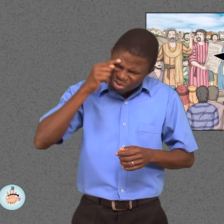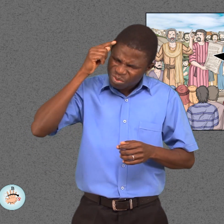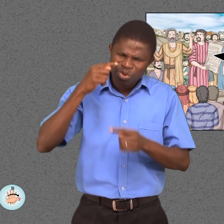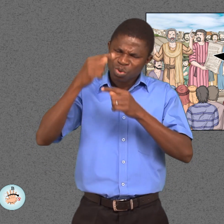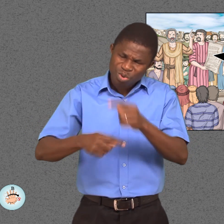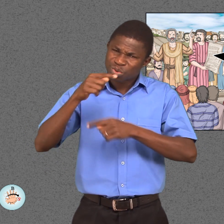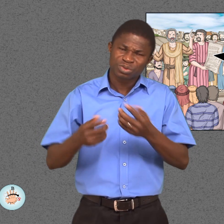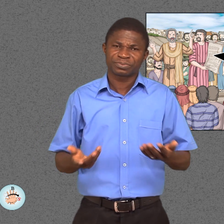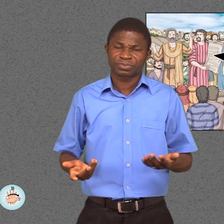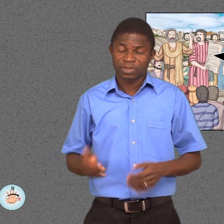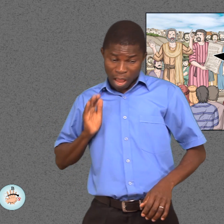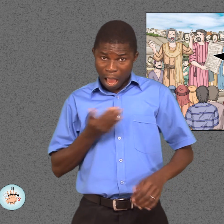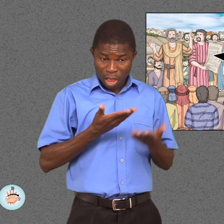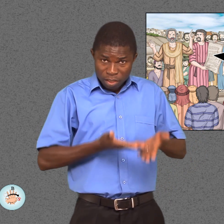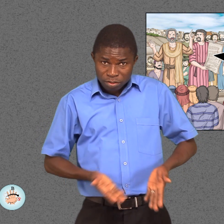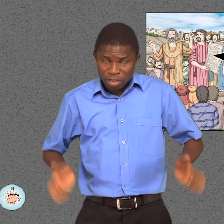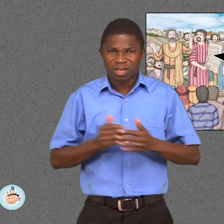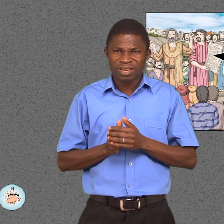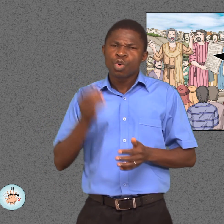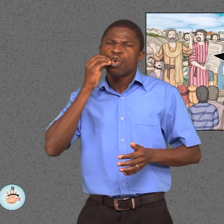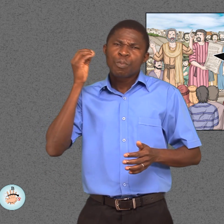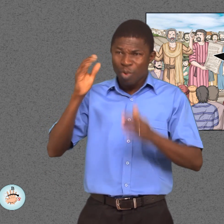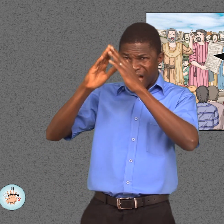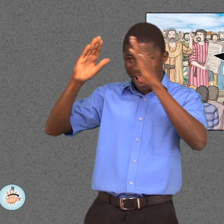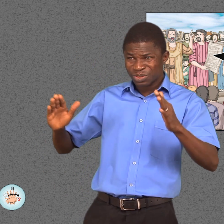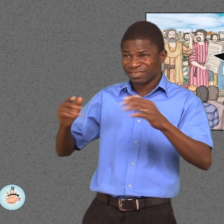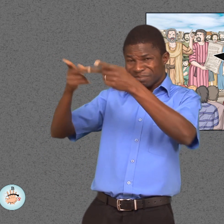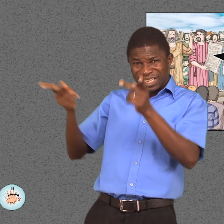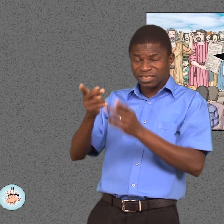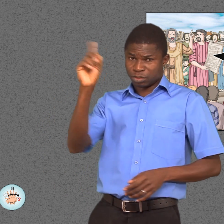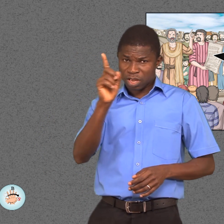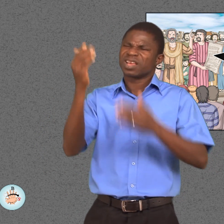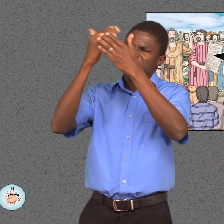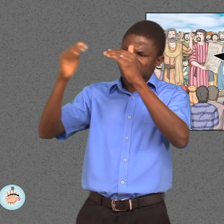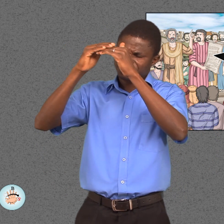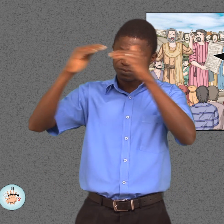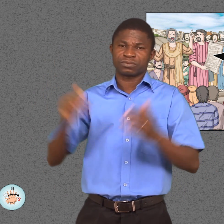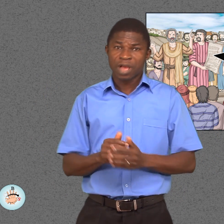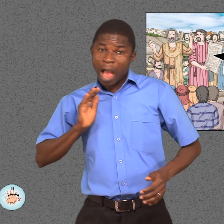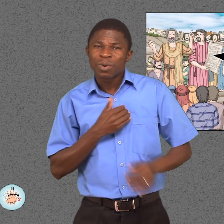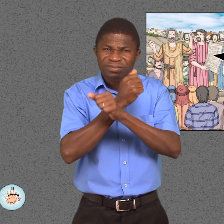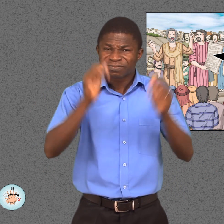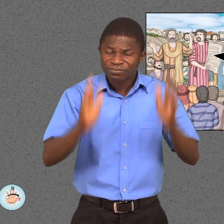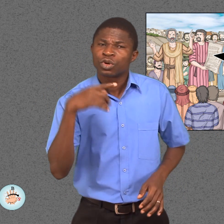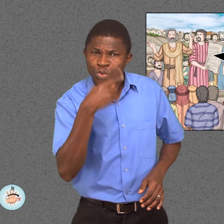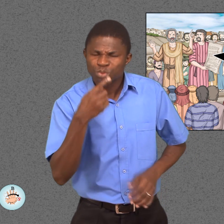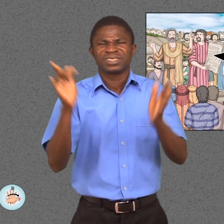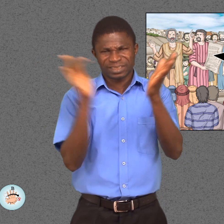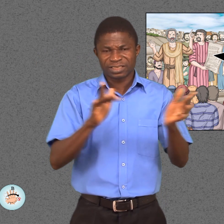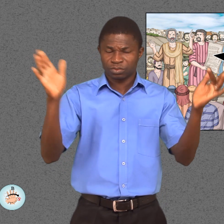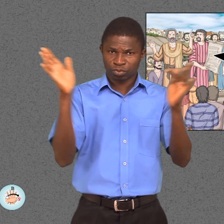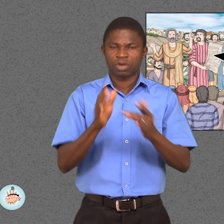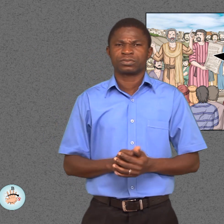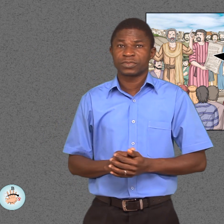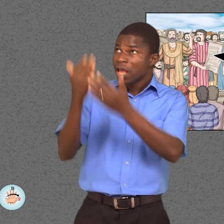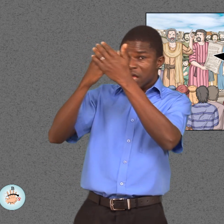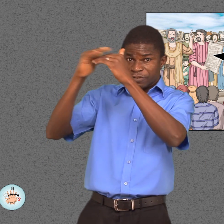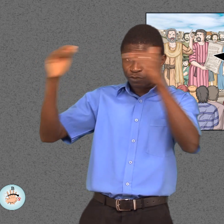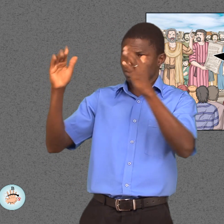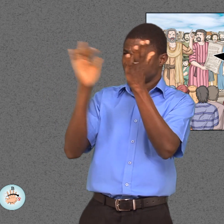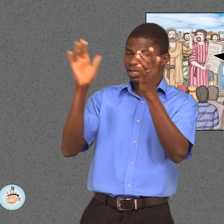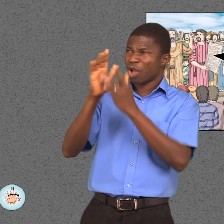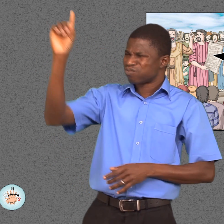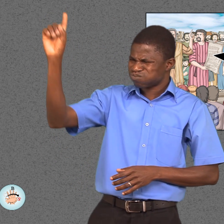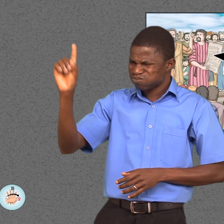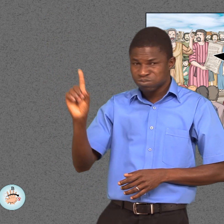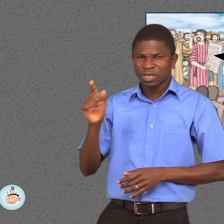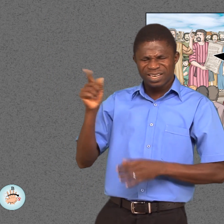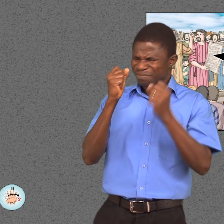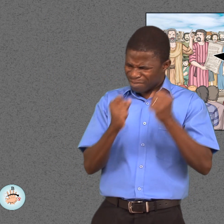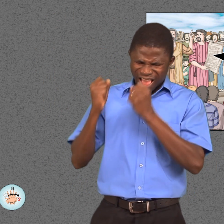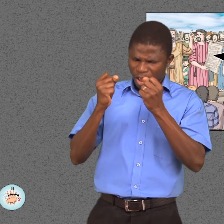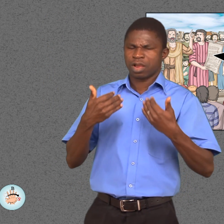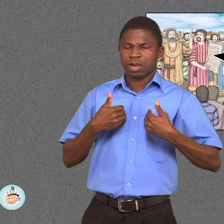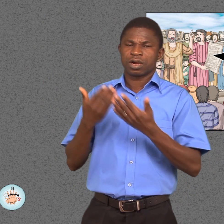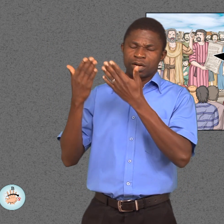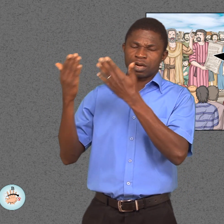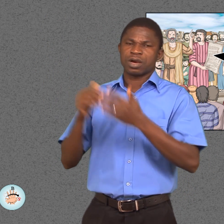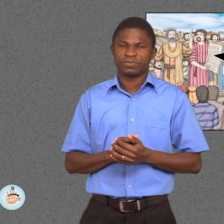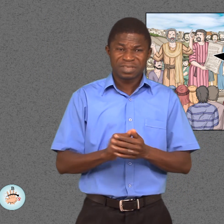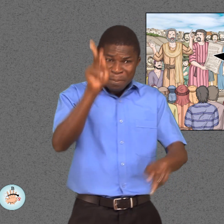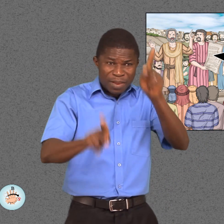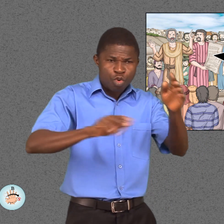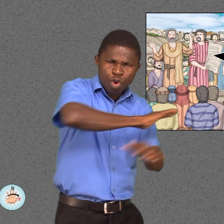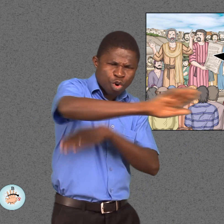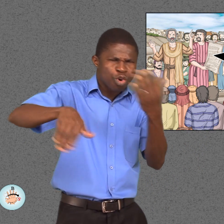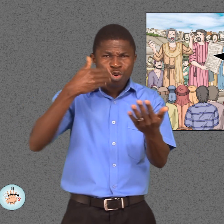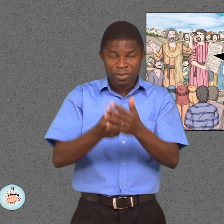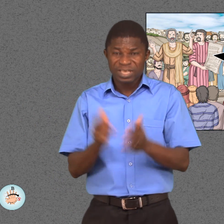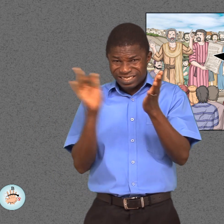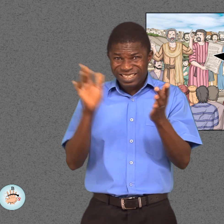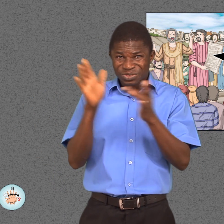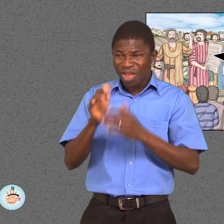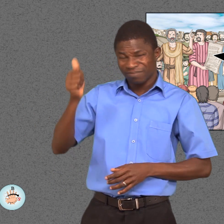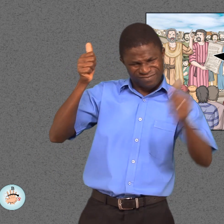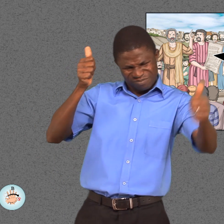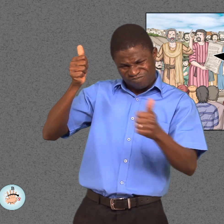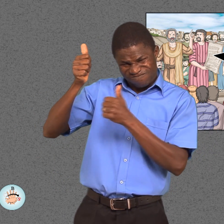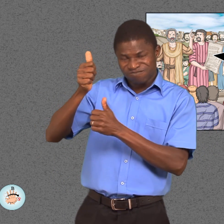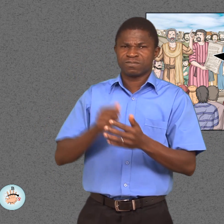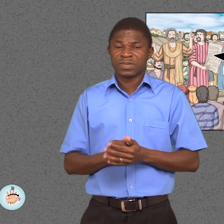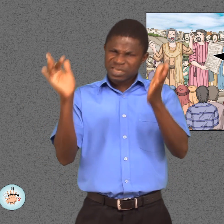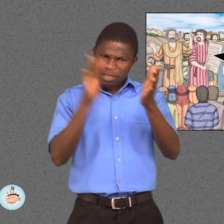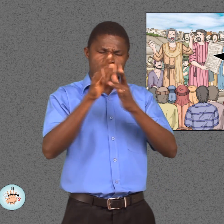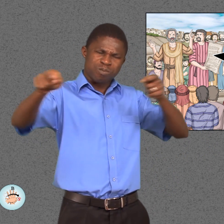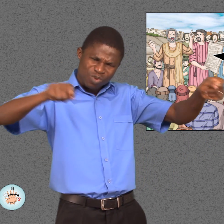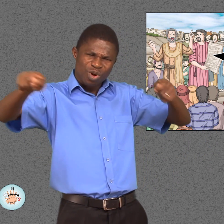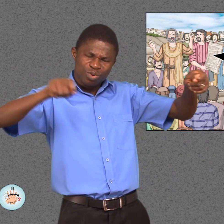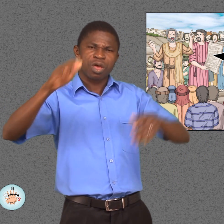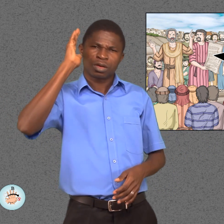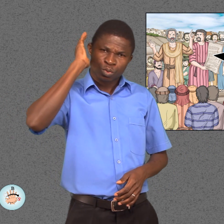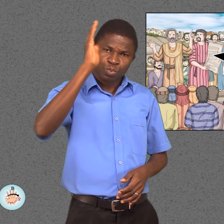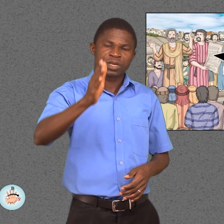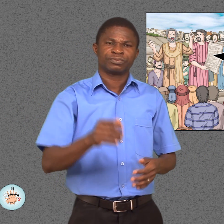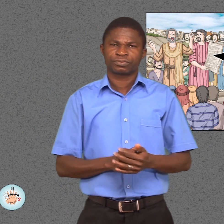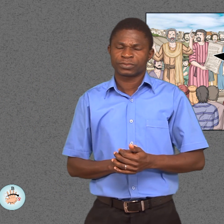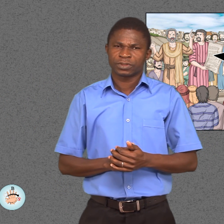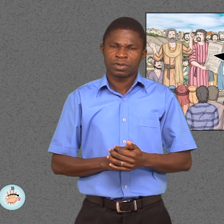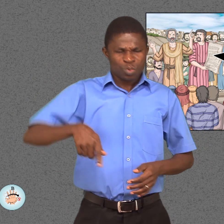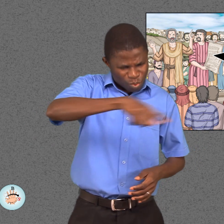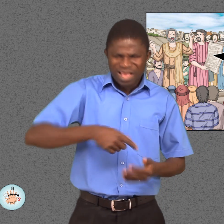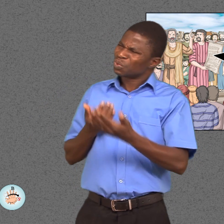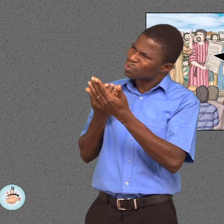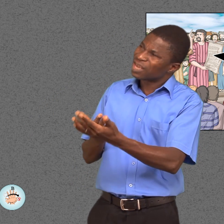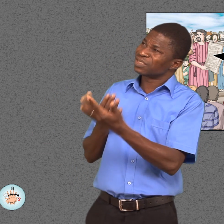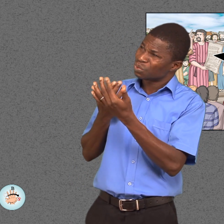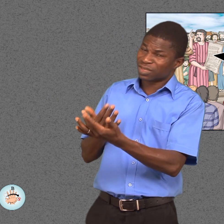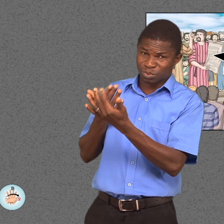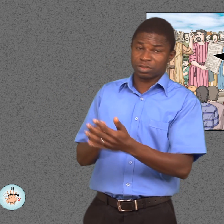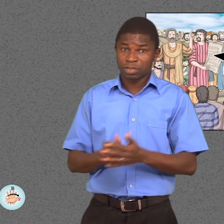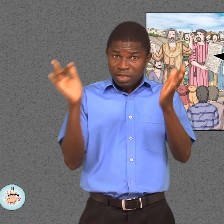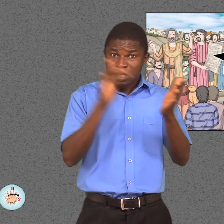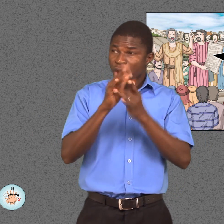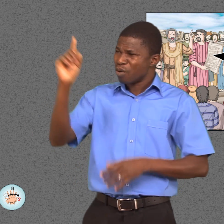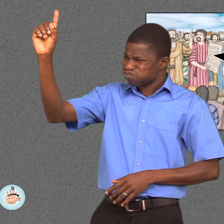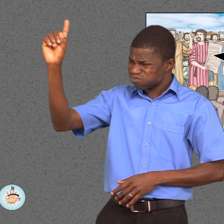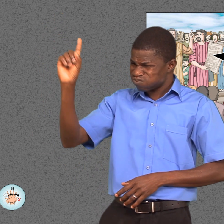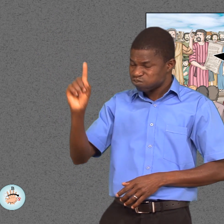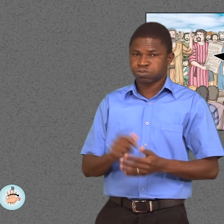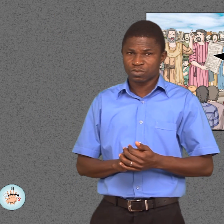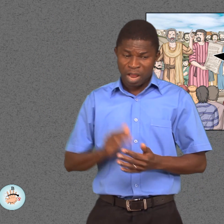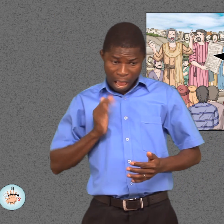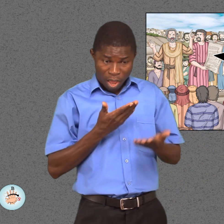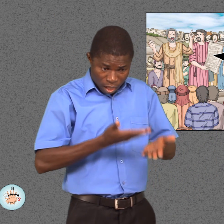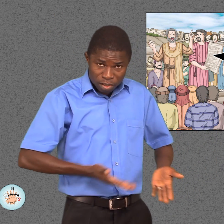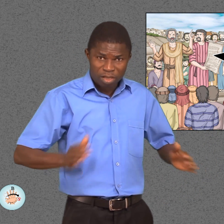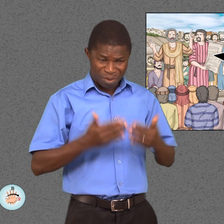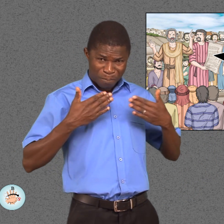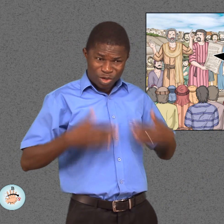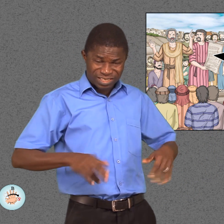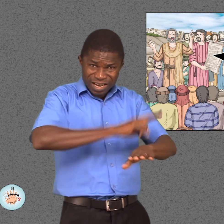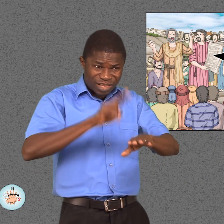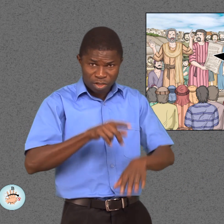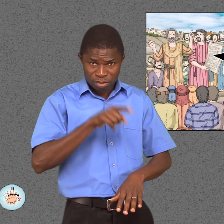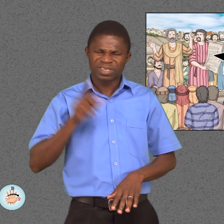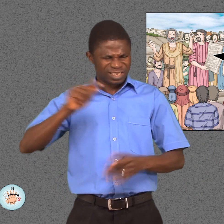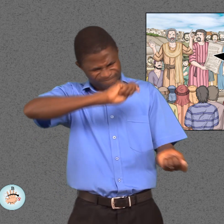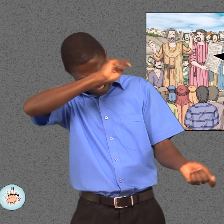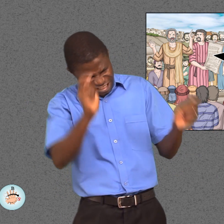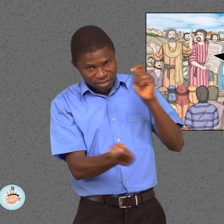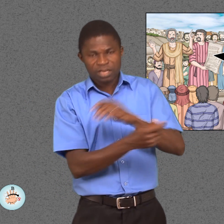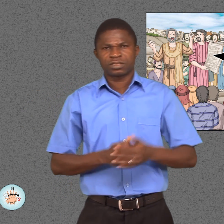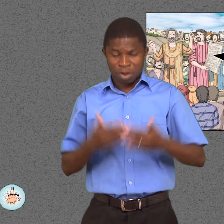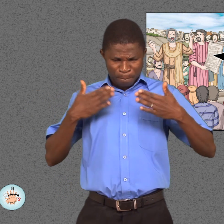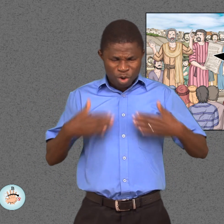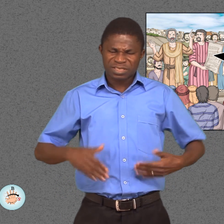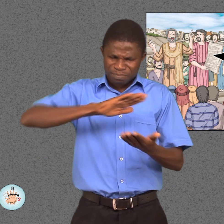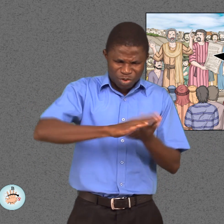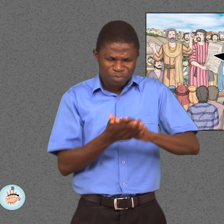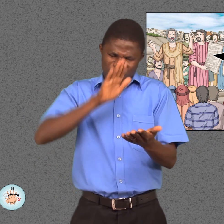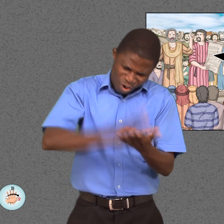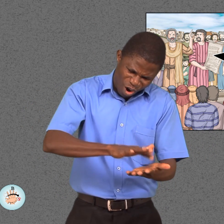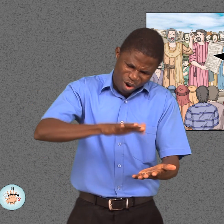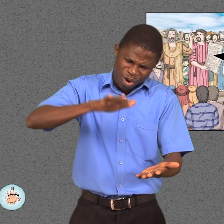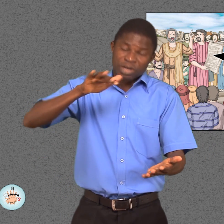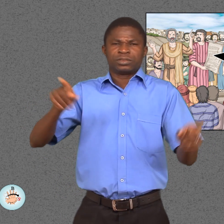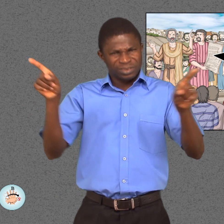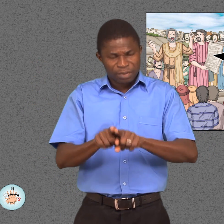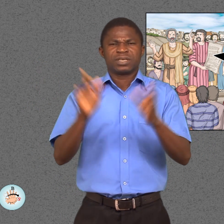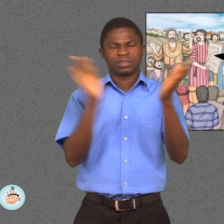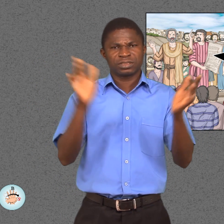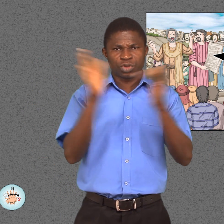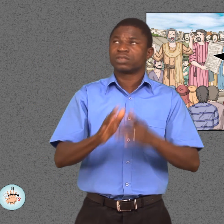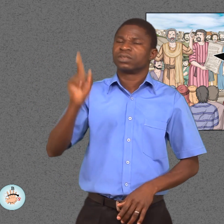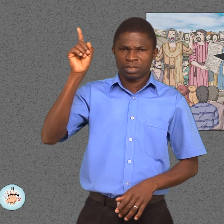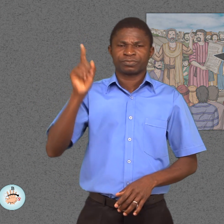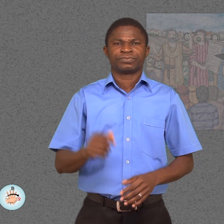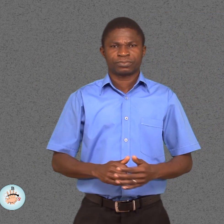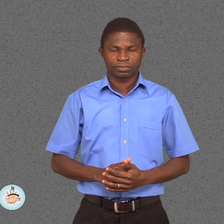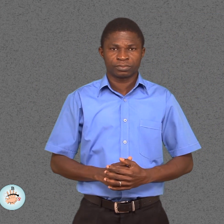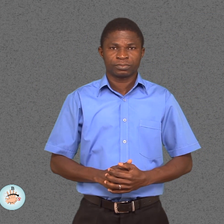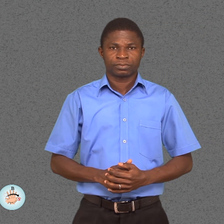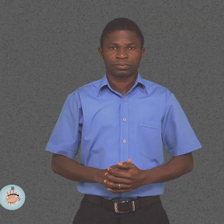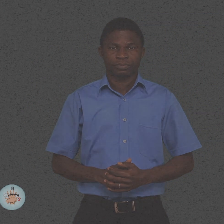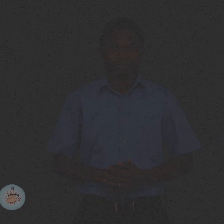But our citizenship is in heaven, and we eagerly await a Savior from there, the Lord Jesus Christ, who, by the power that enables Him to subject all things to Himself, will transform our lowly bodies to be like His glorious body.